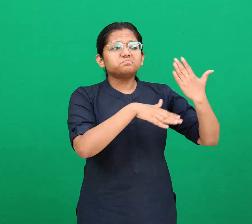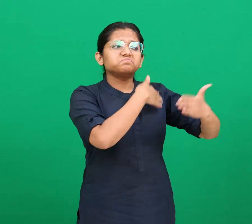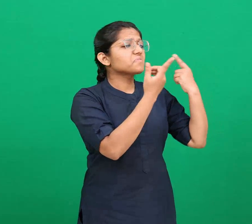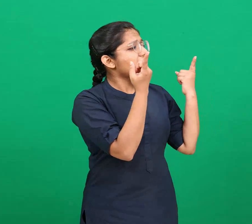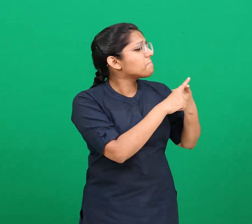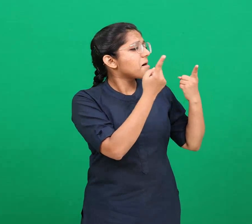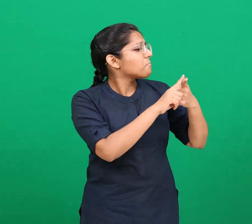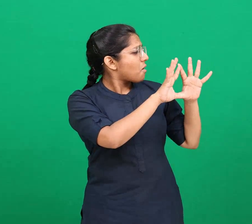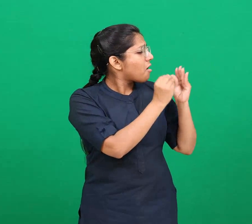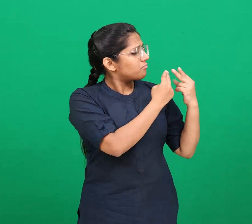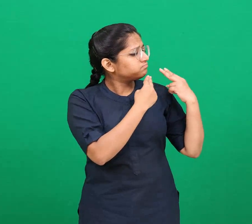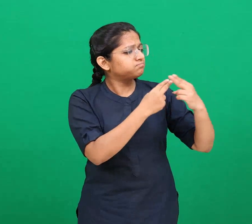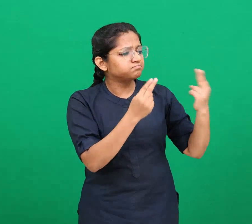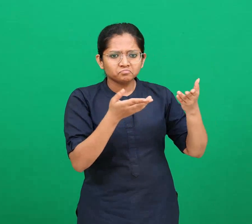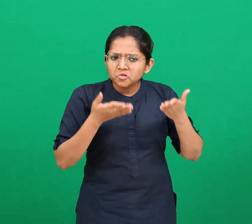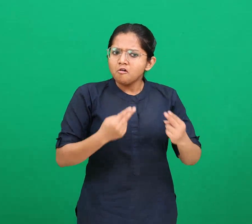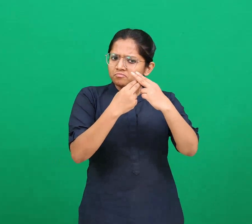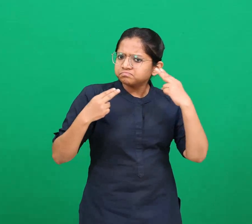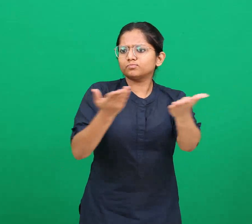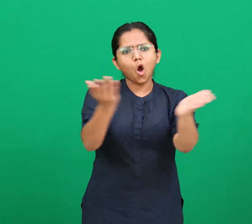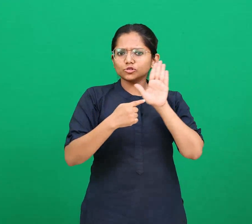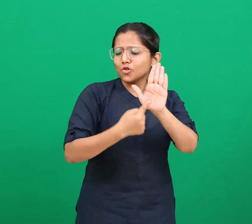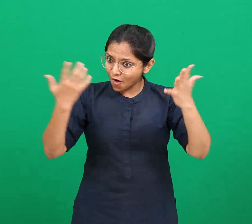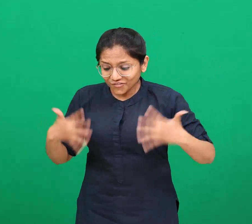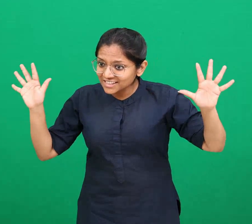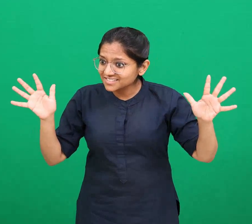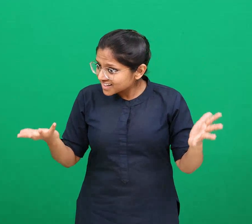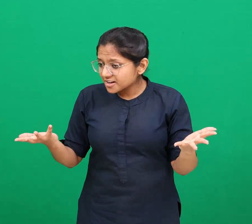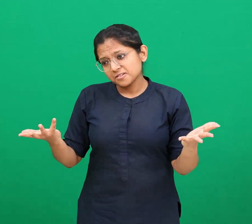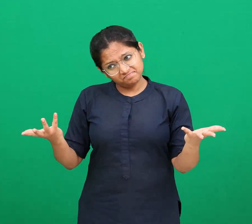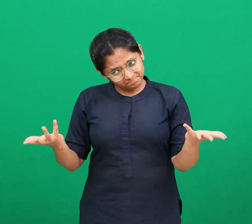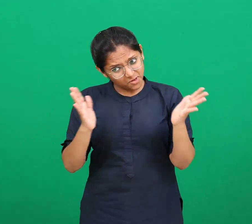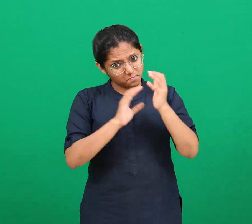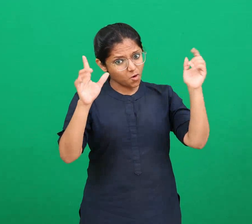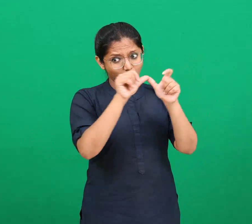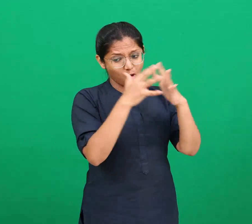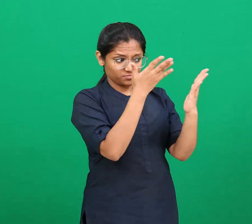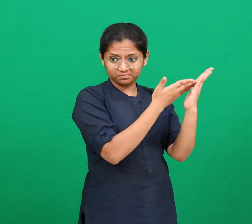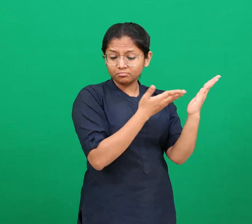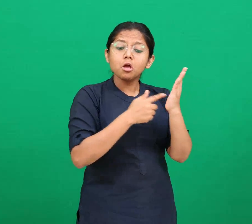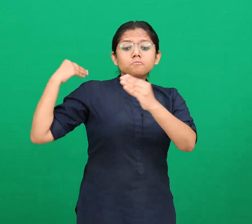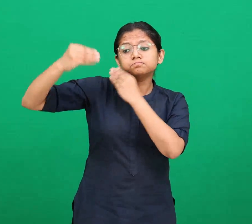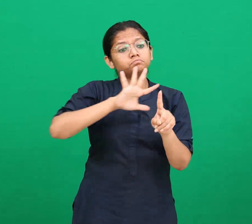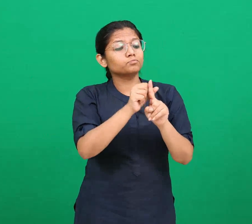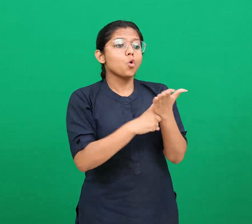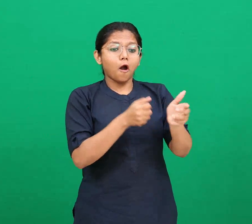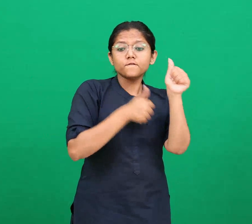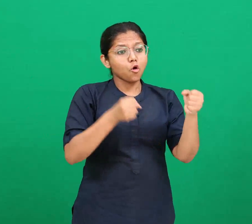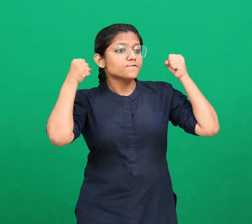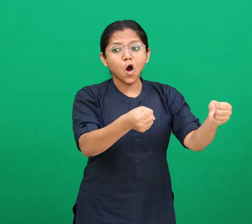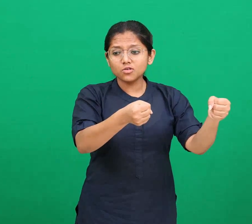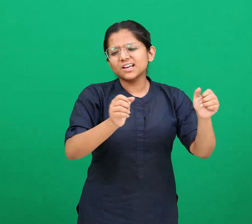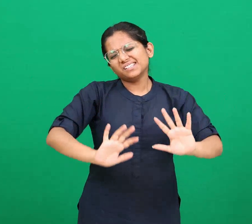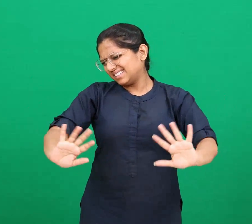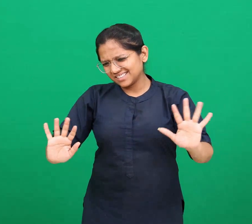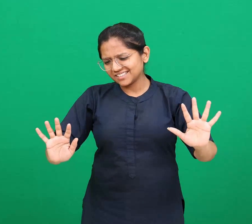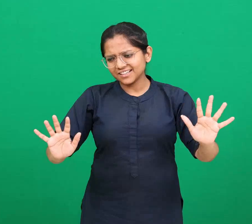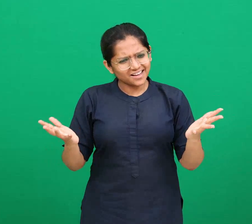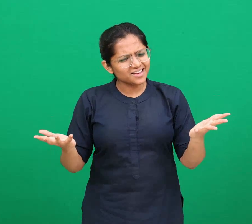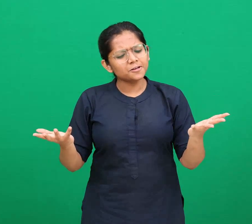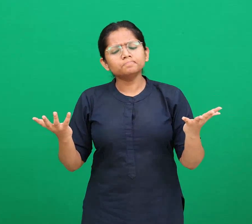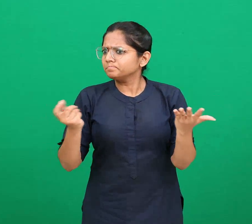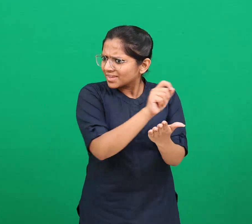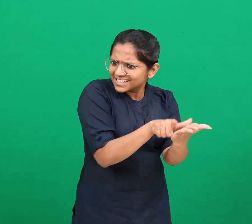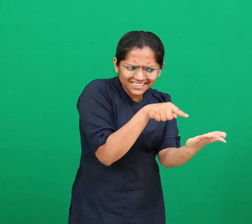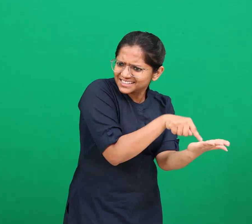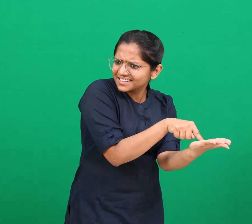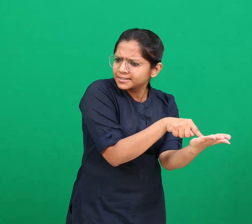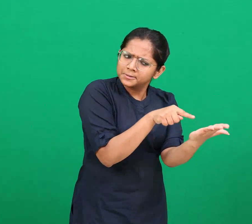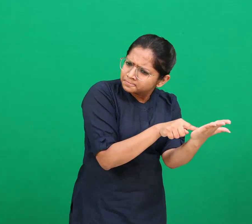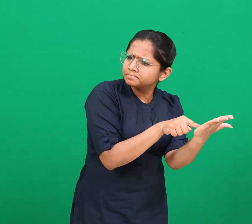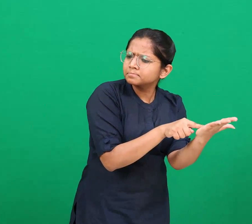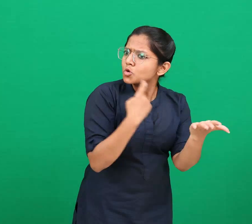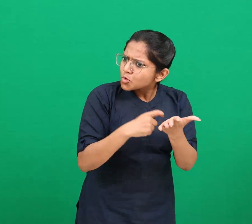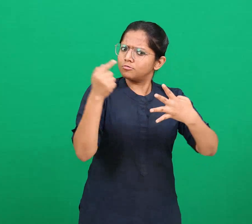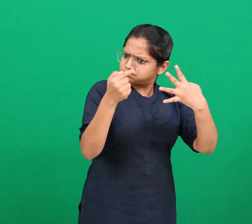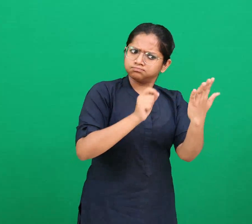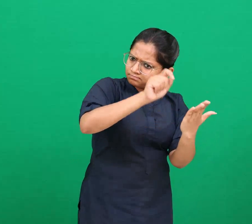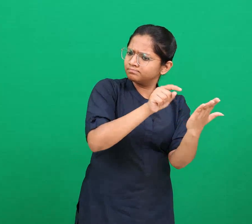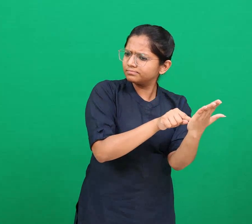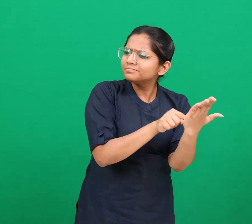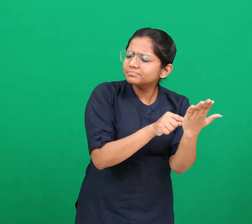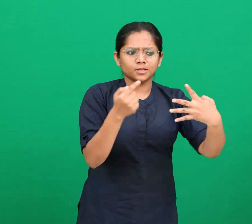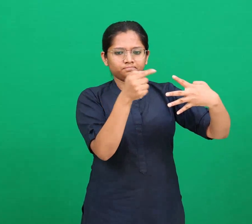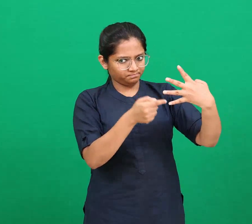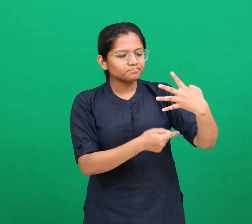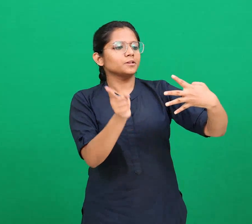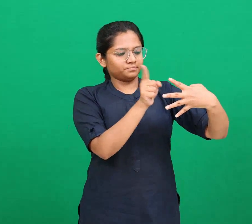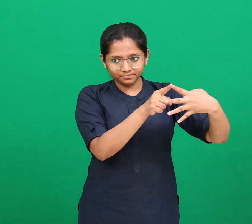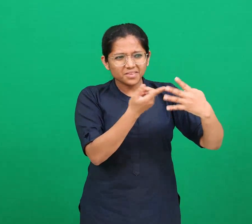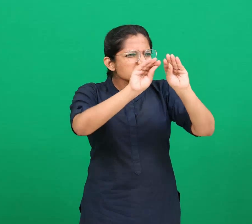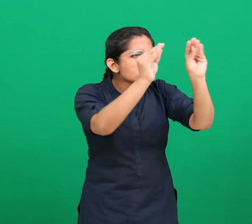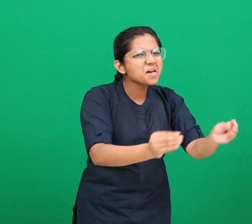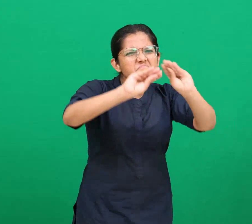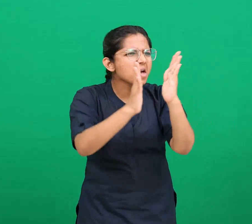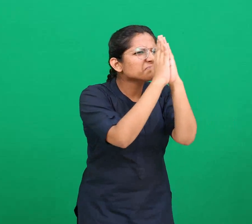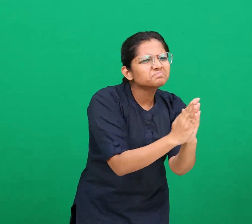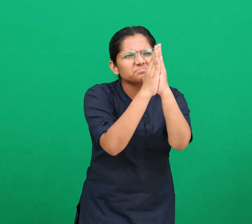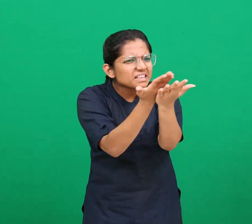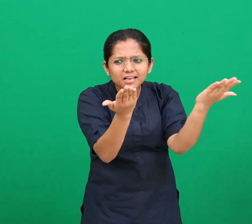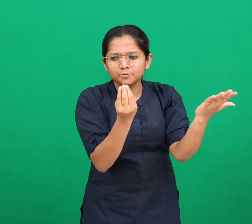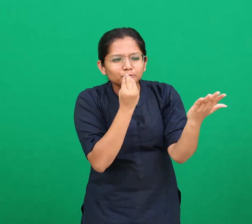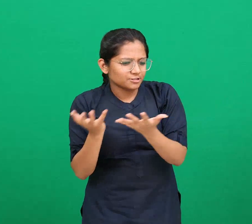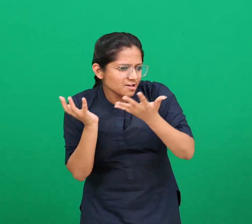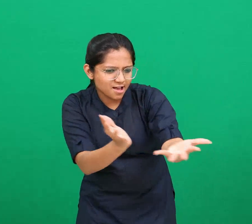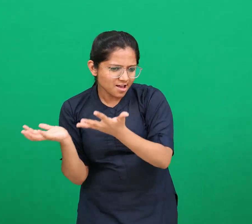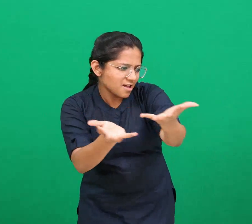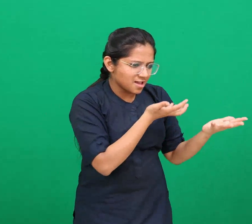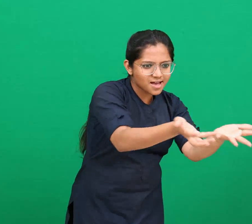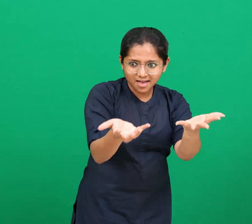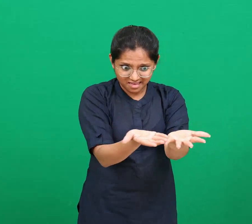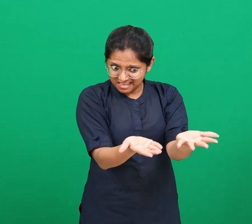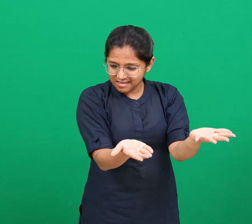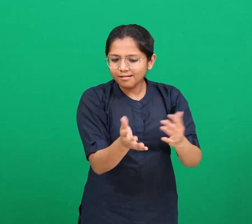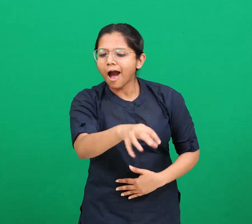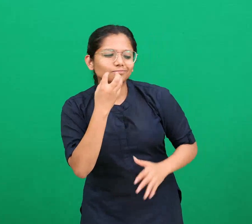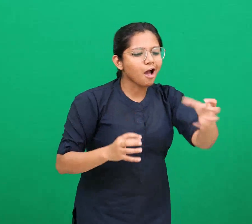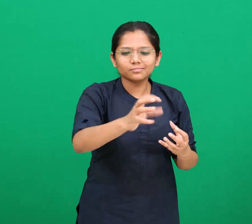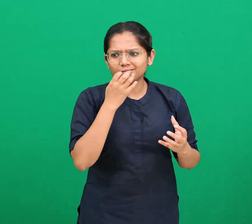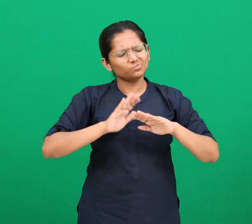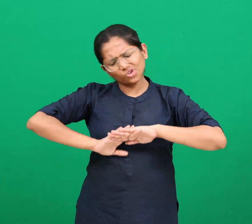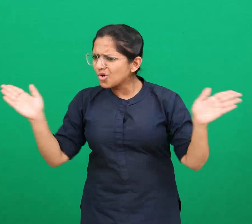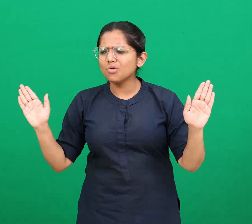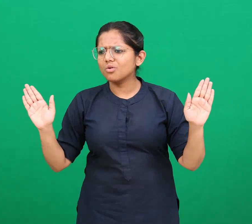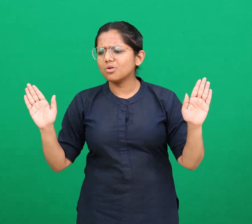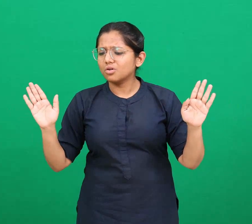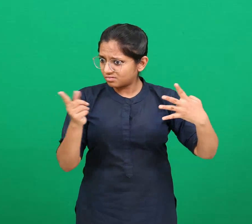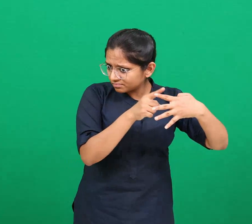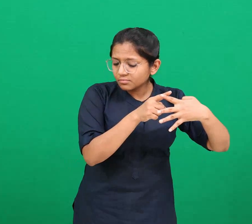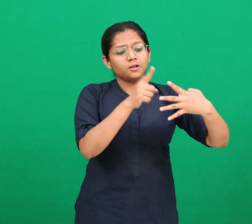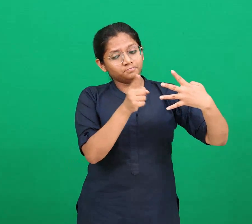It is my judgment, therefore, that we should not cause trouble for the Gentiles who are turning to God.